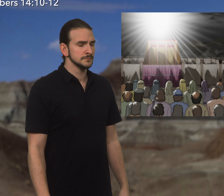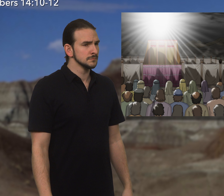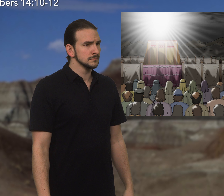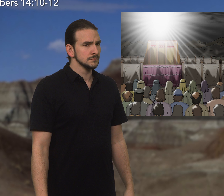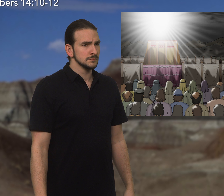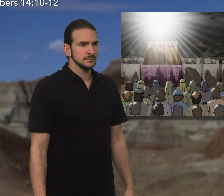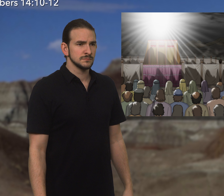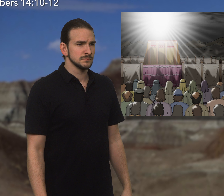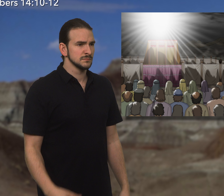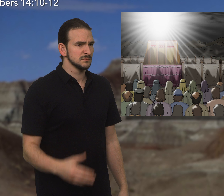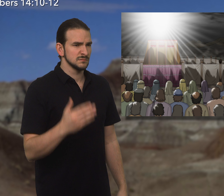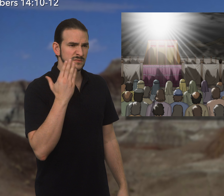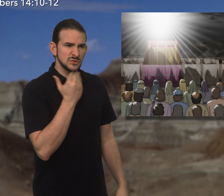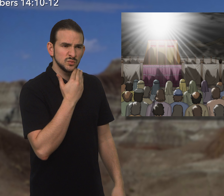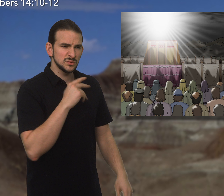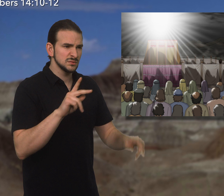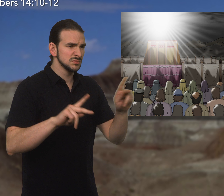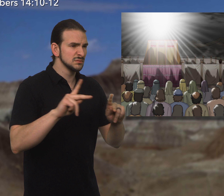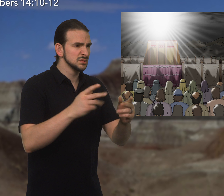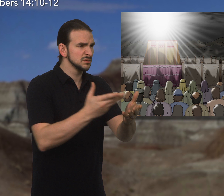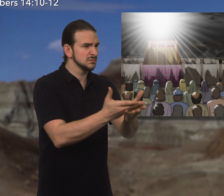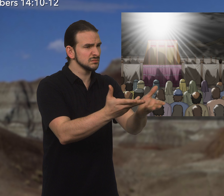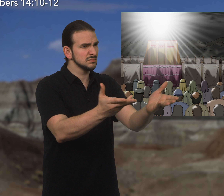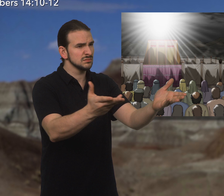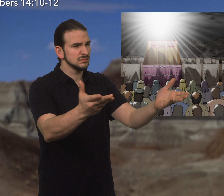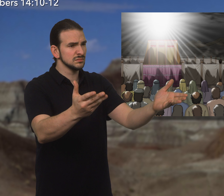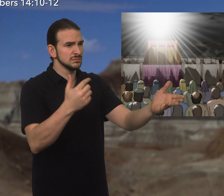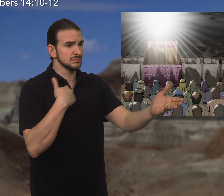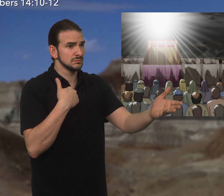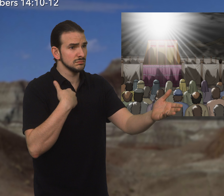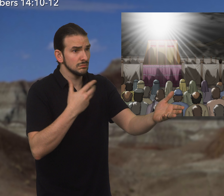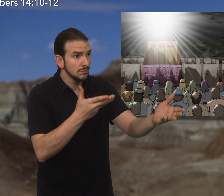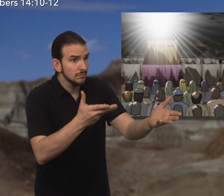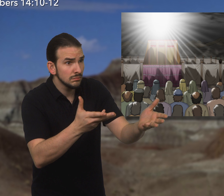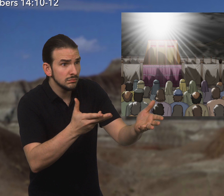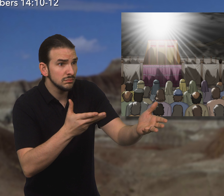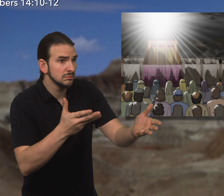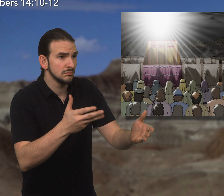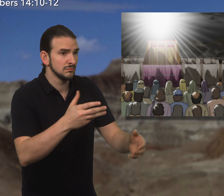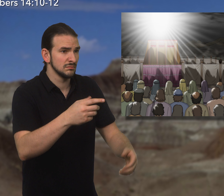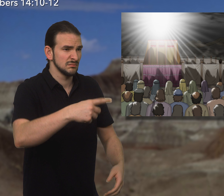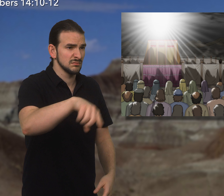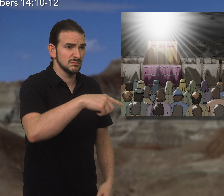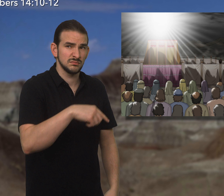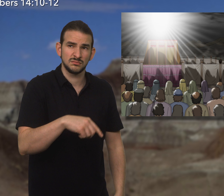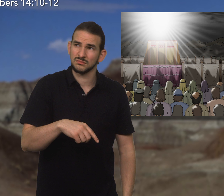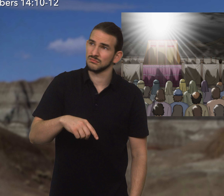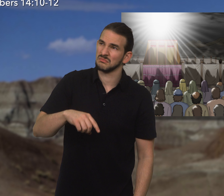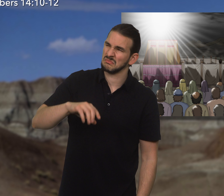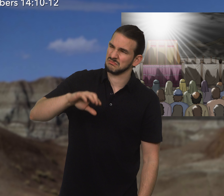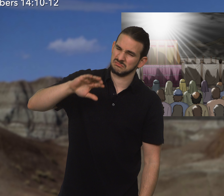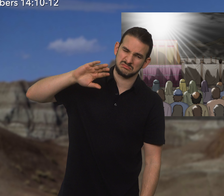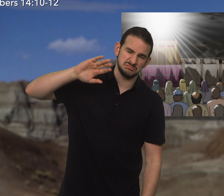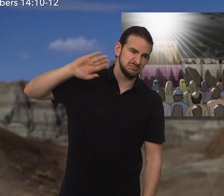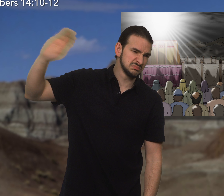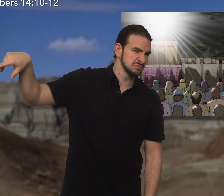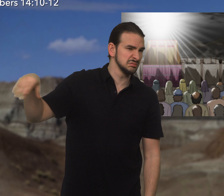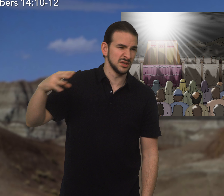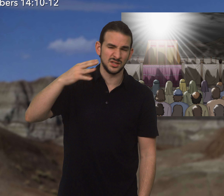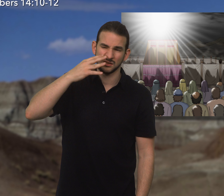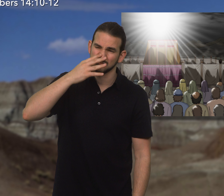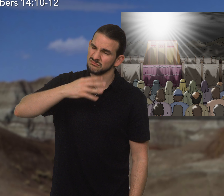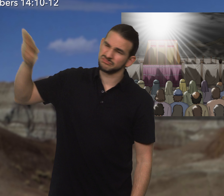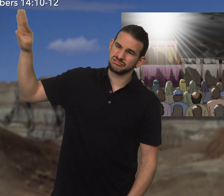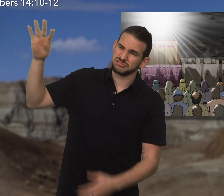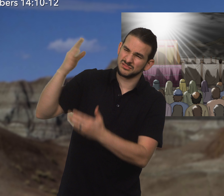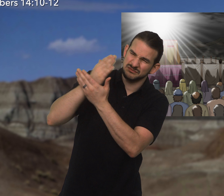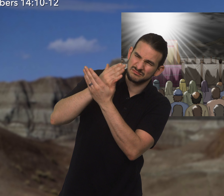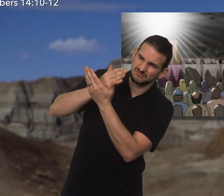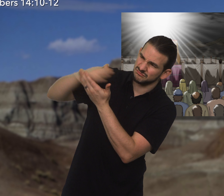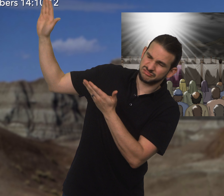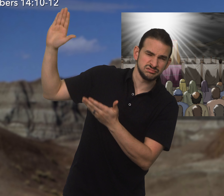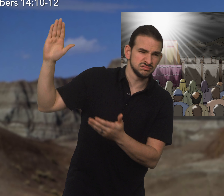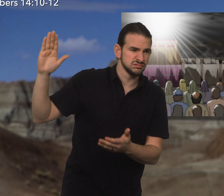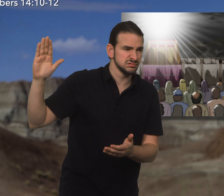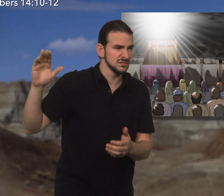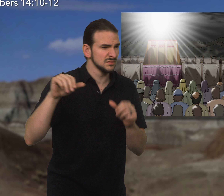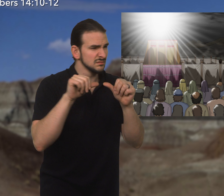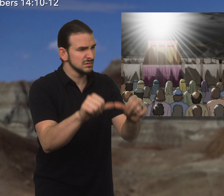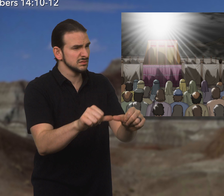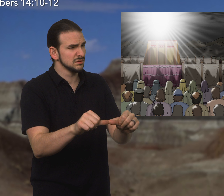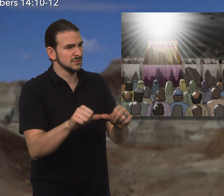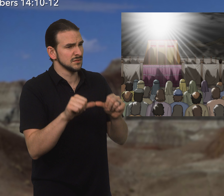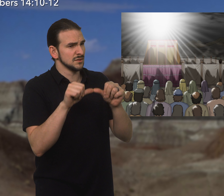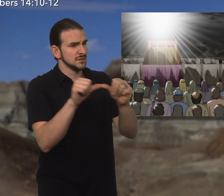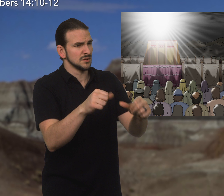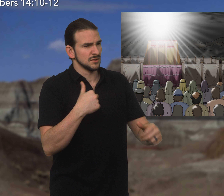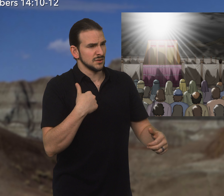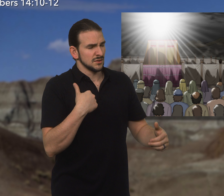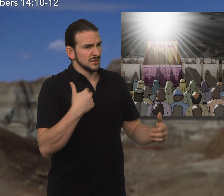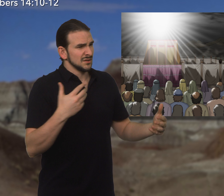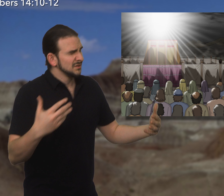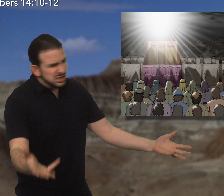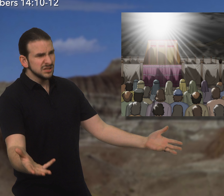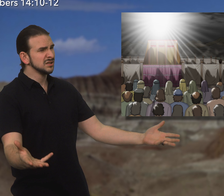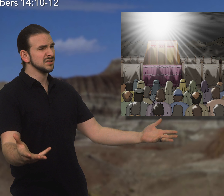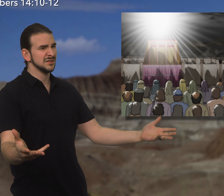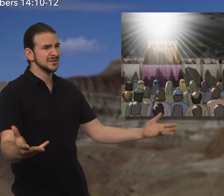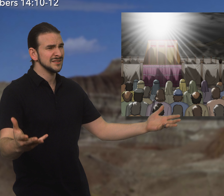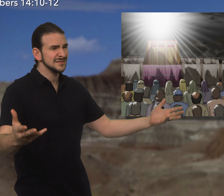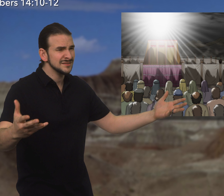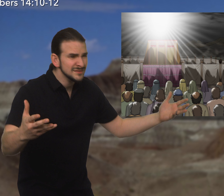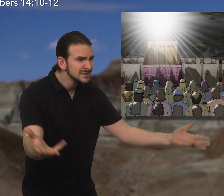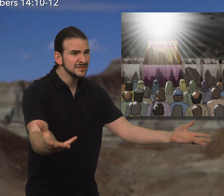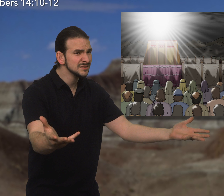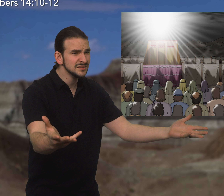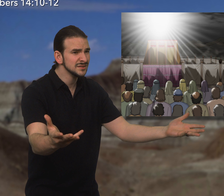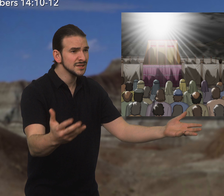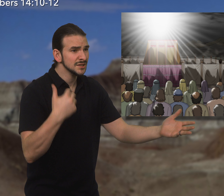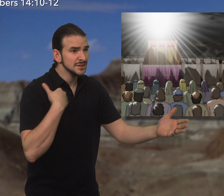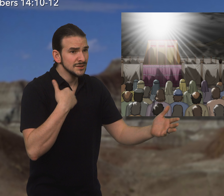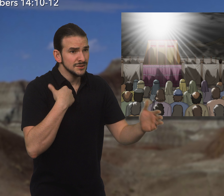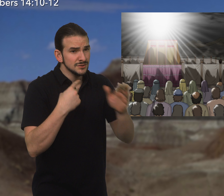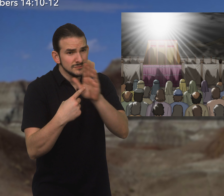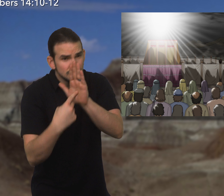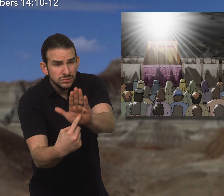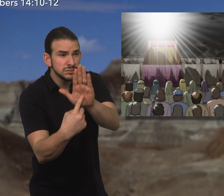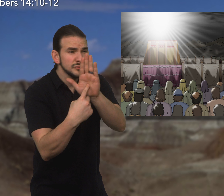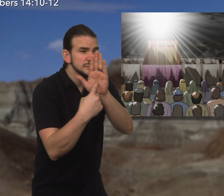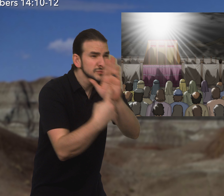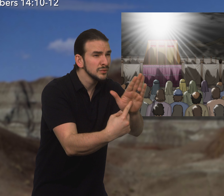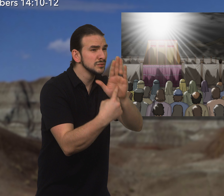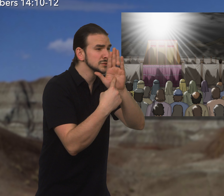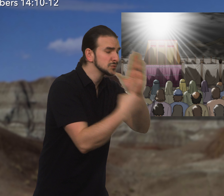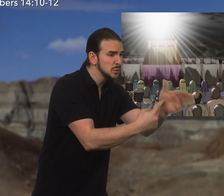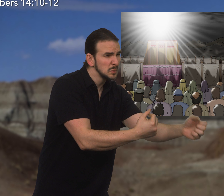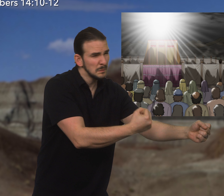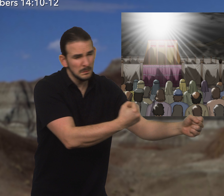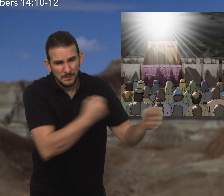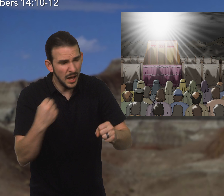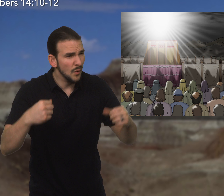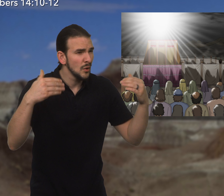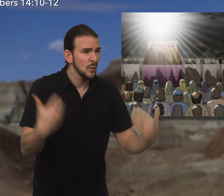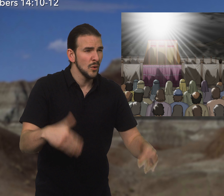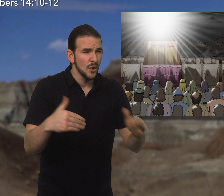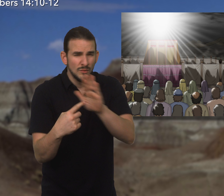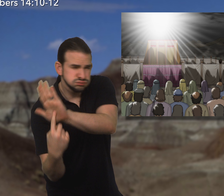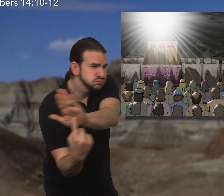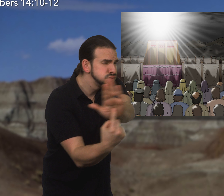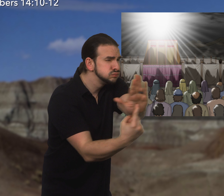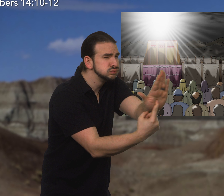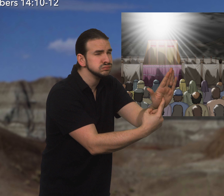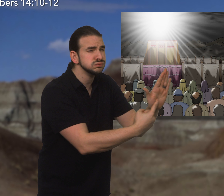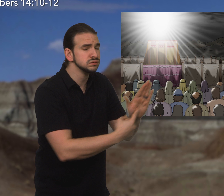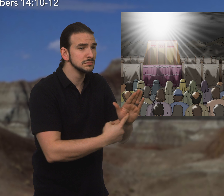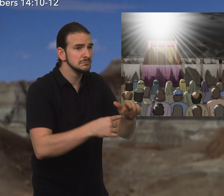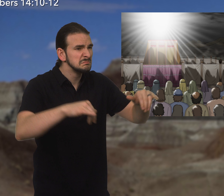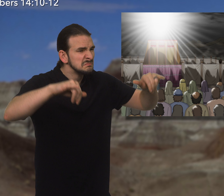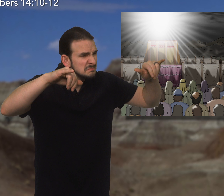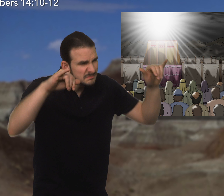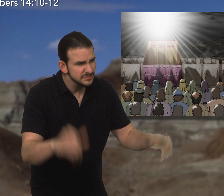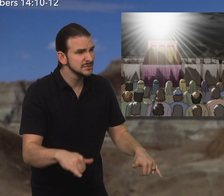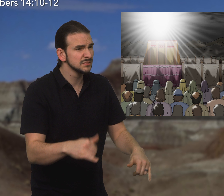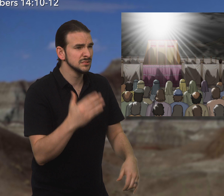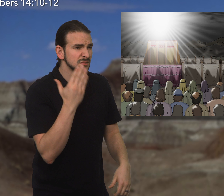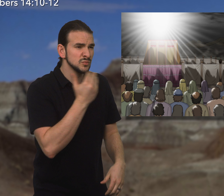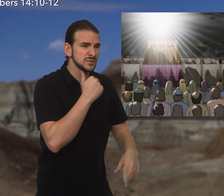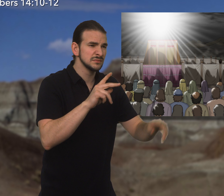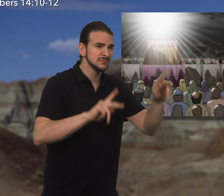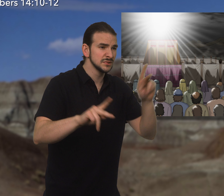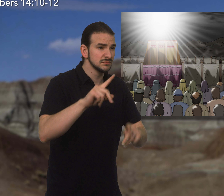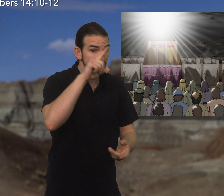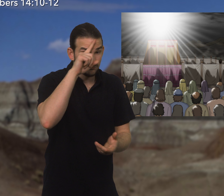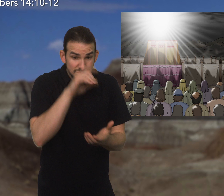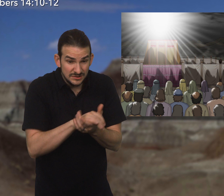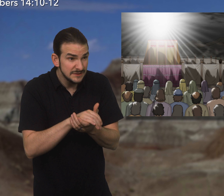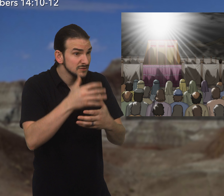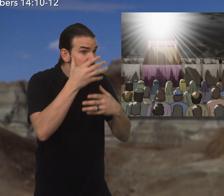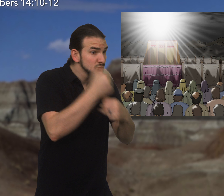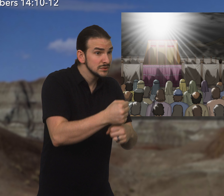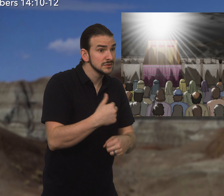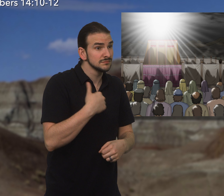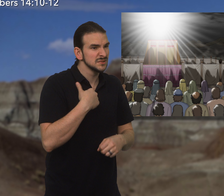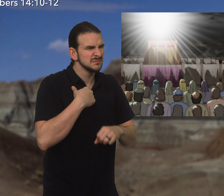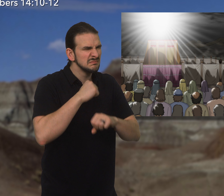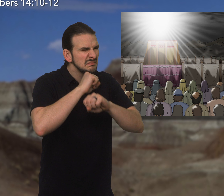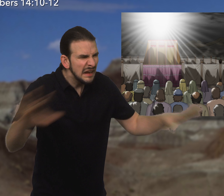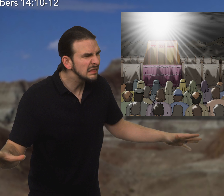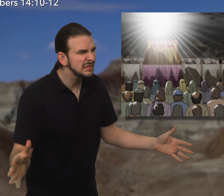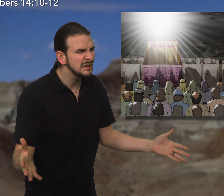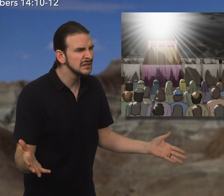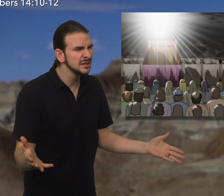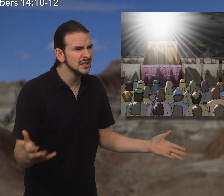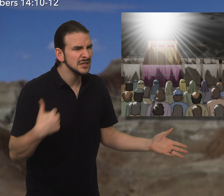And the LORD said to Moses, “How long will this people treat Me with contempt?